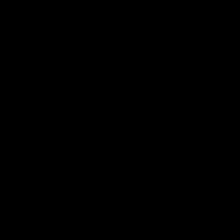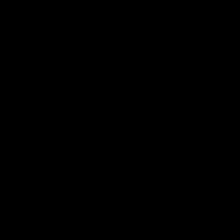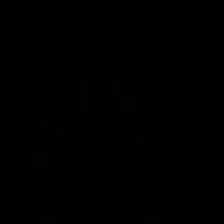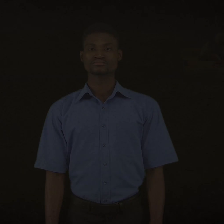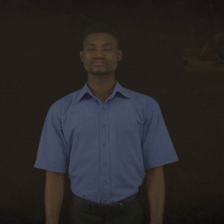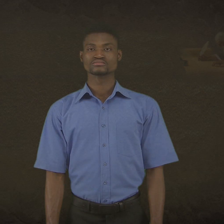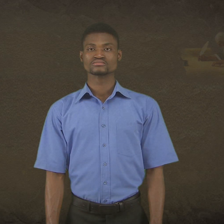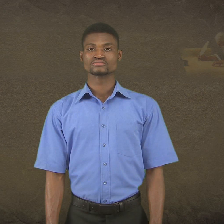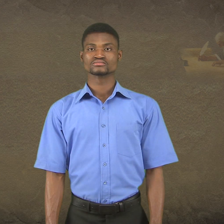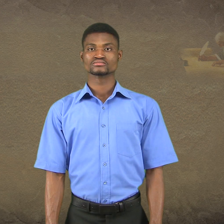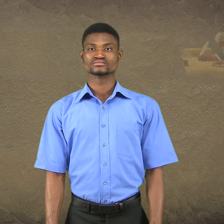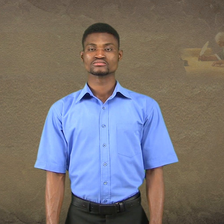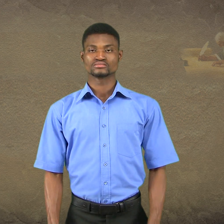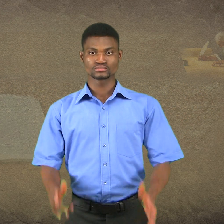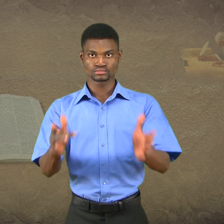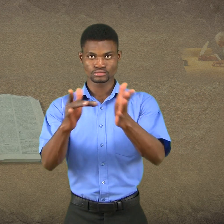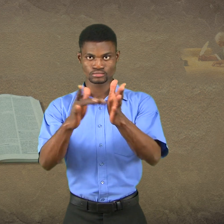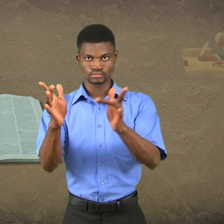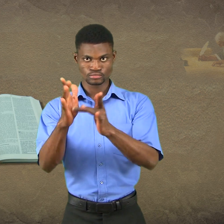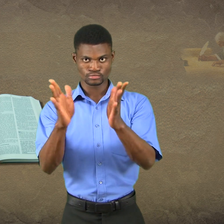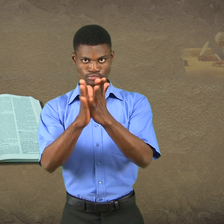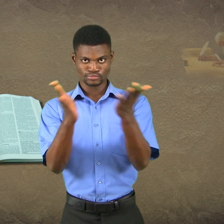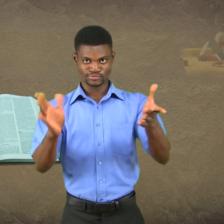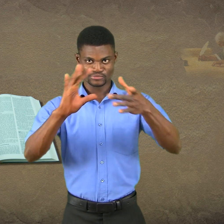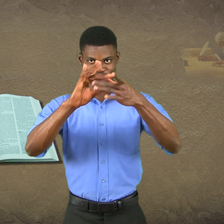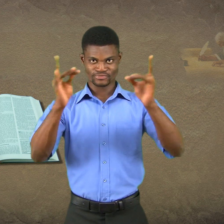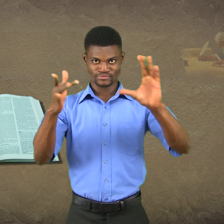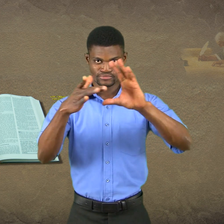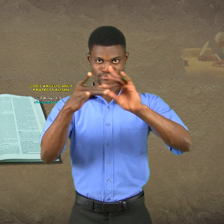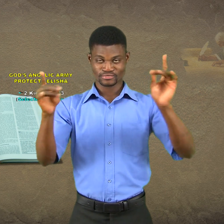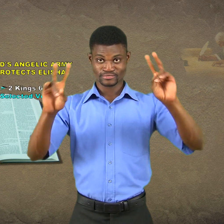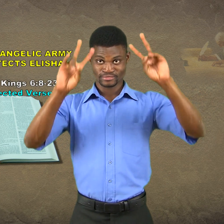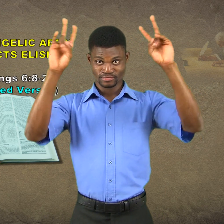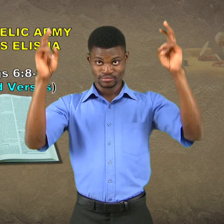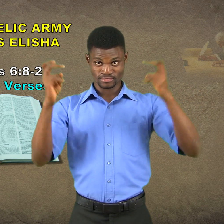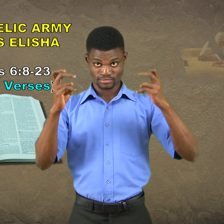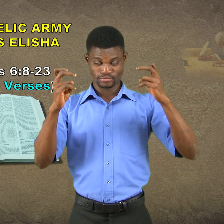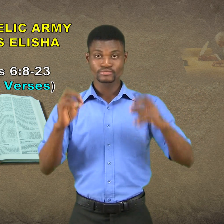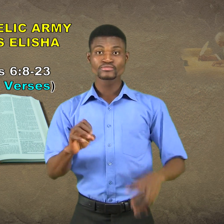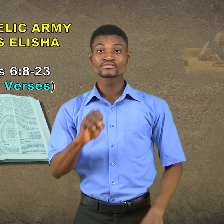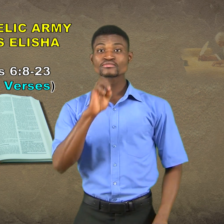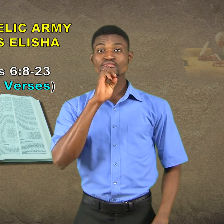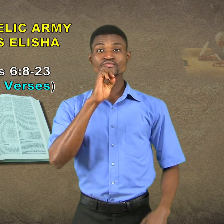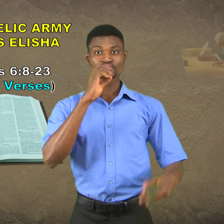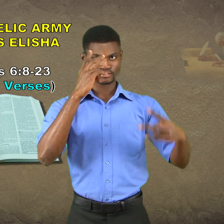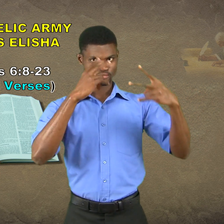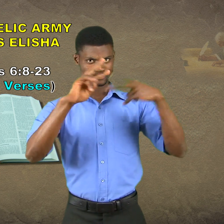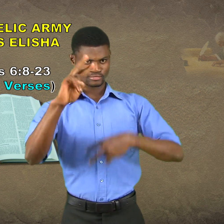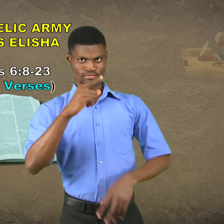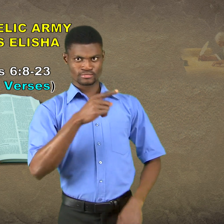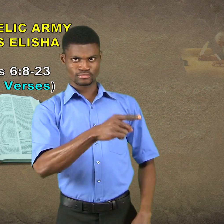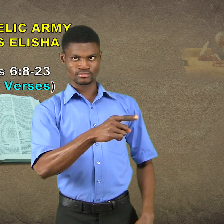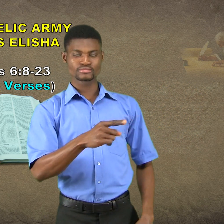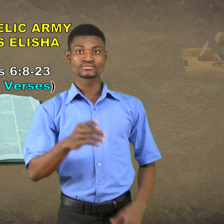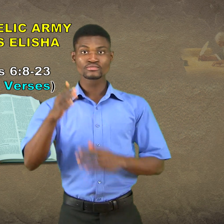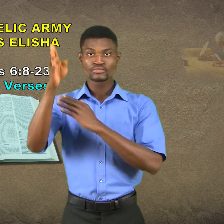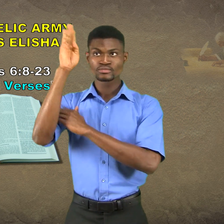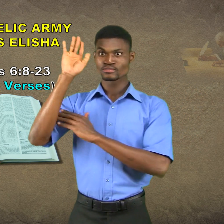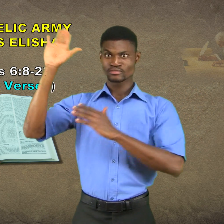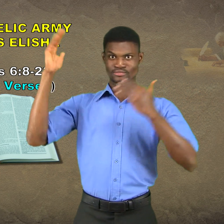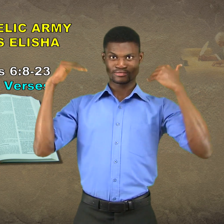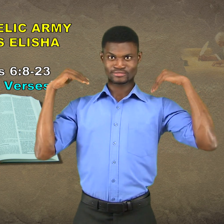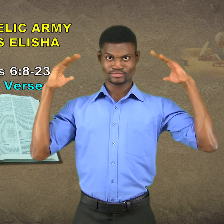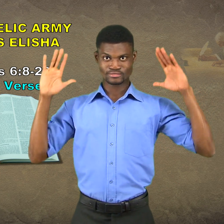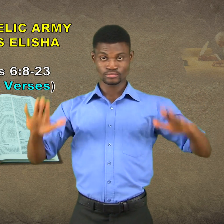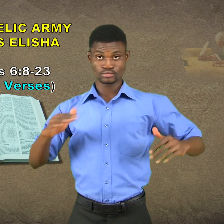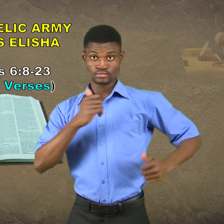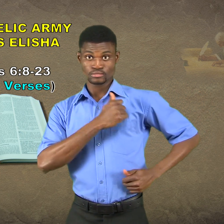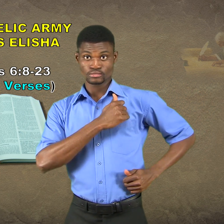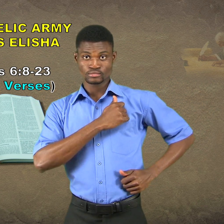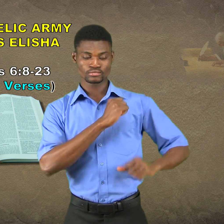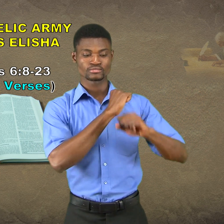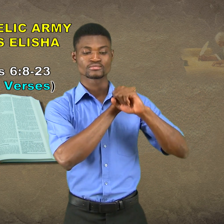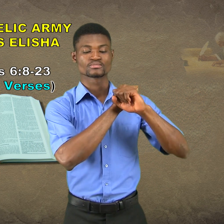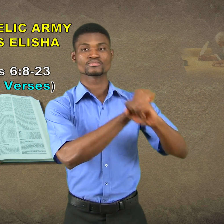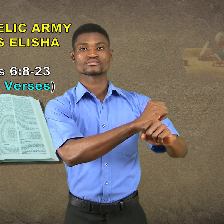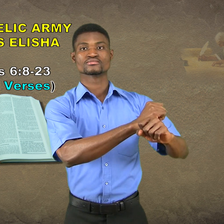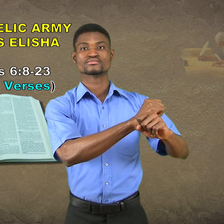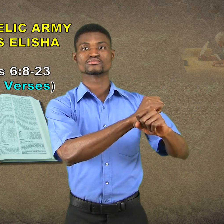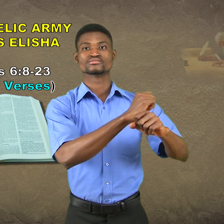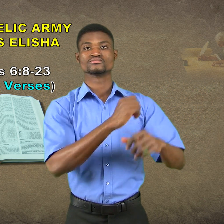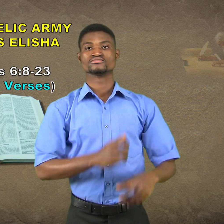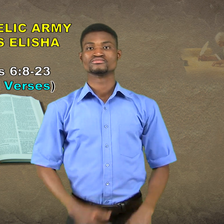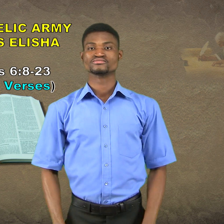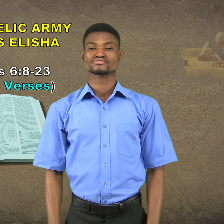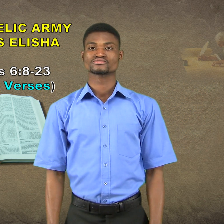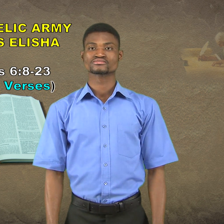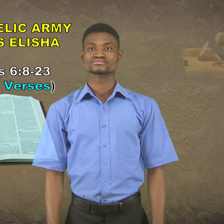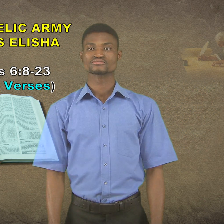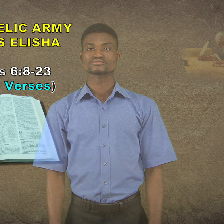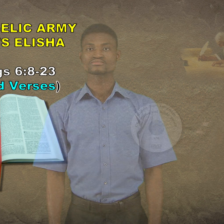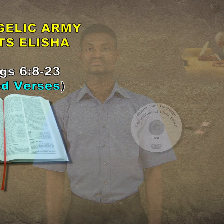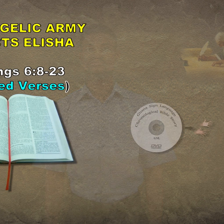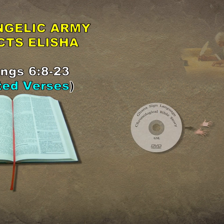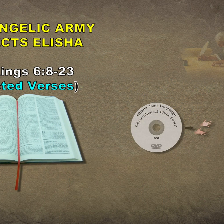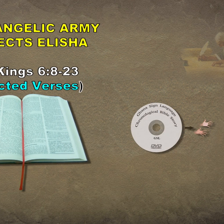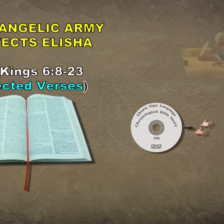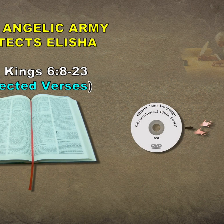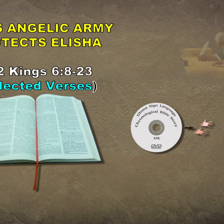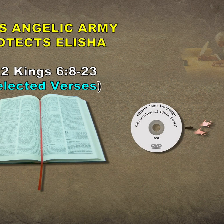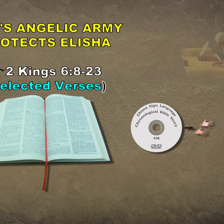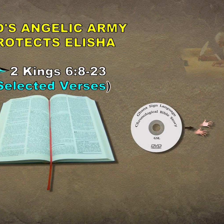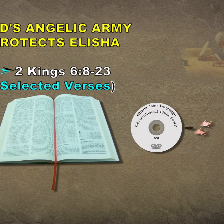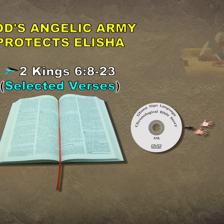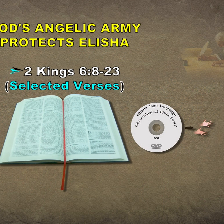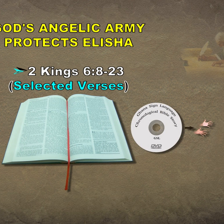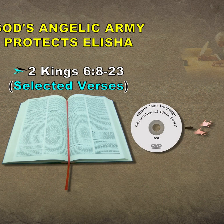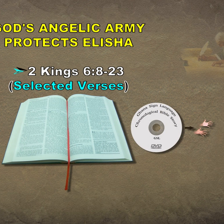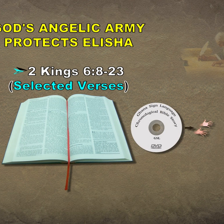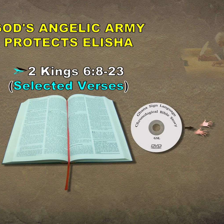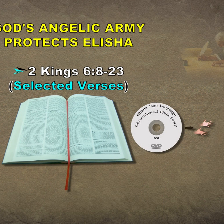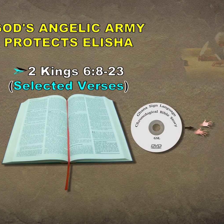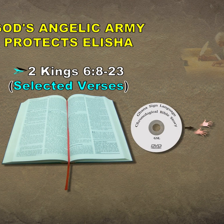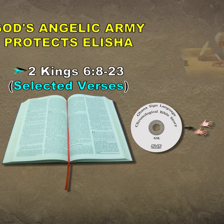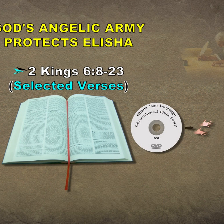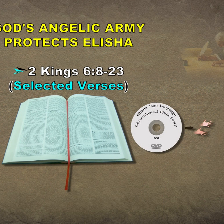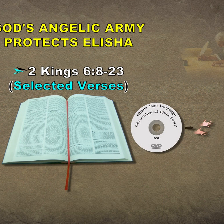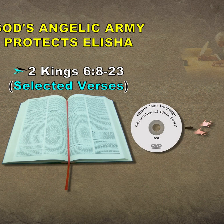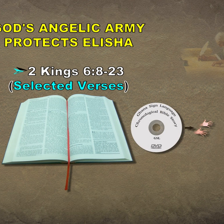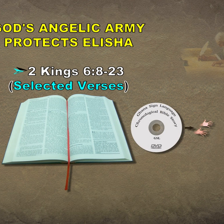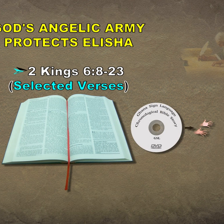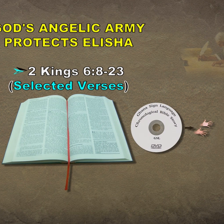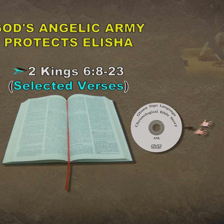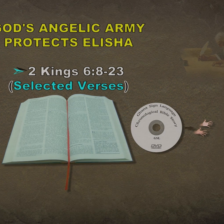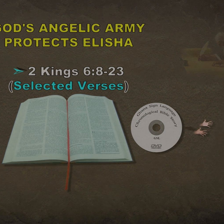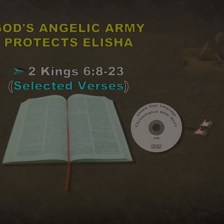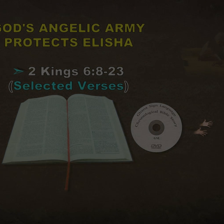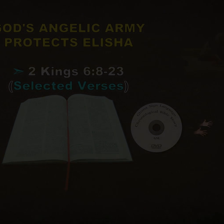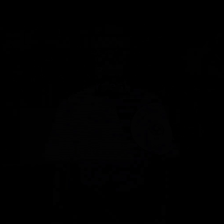God's angelic army protects Elisha